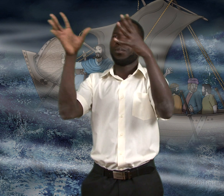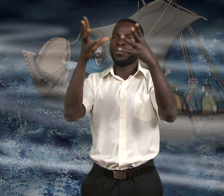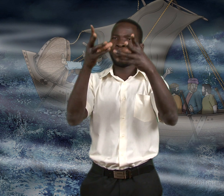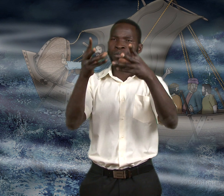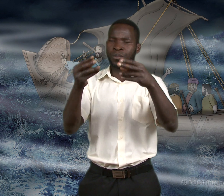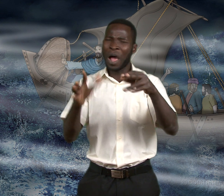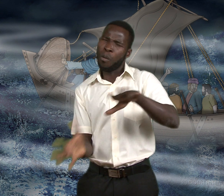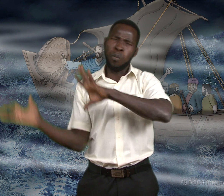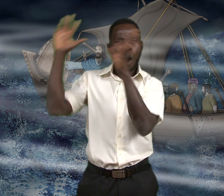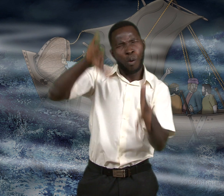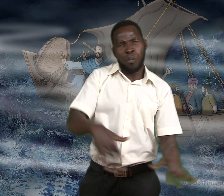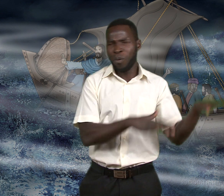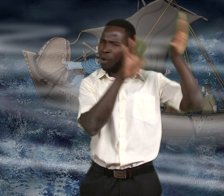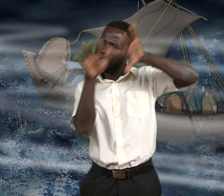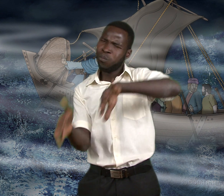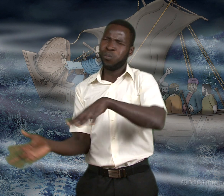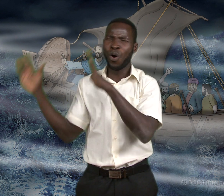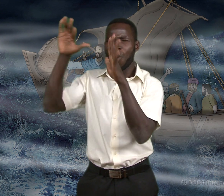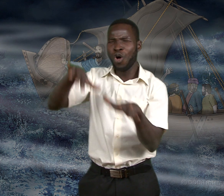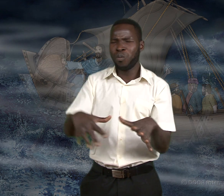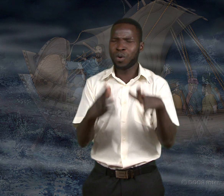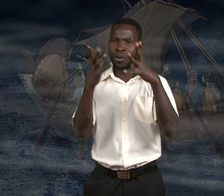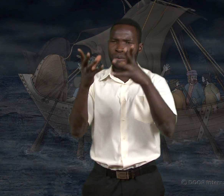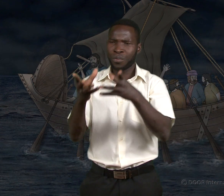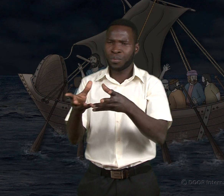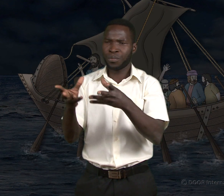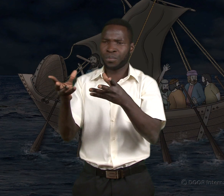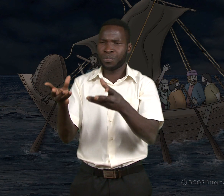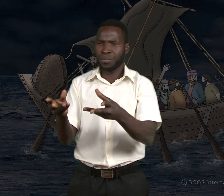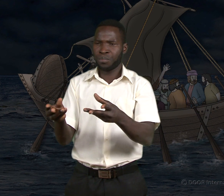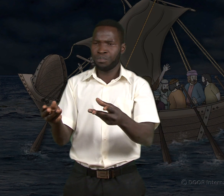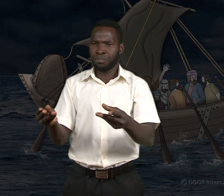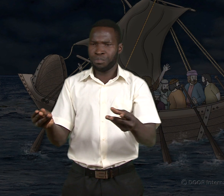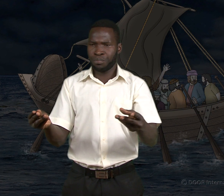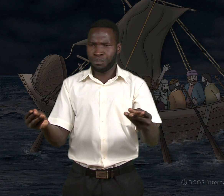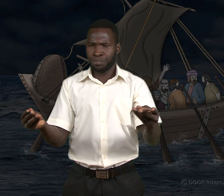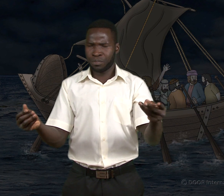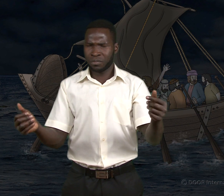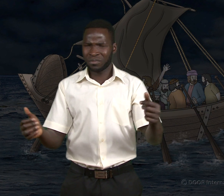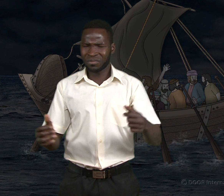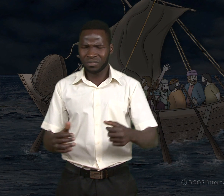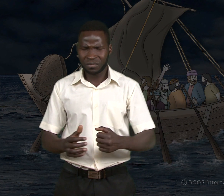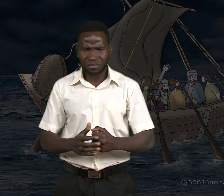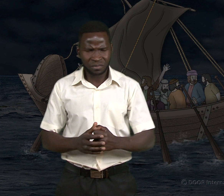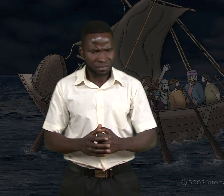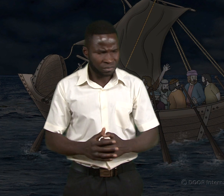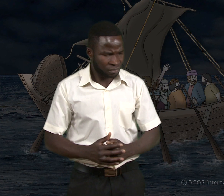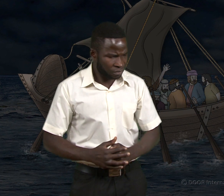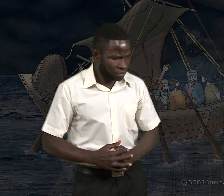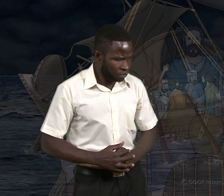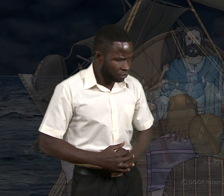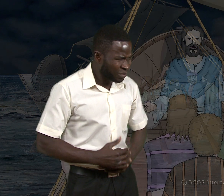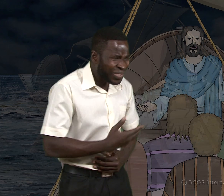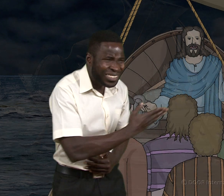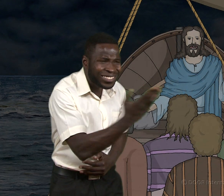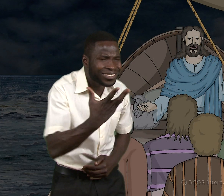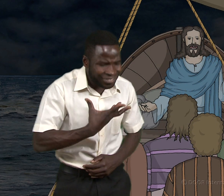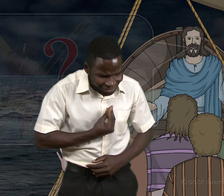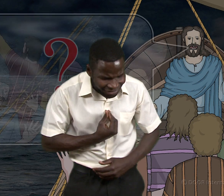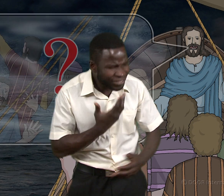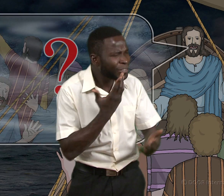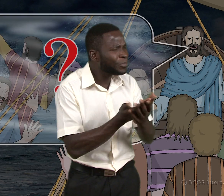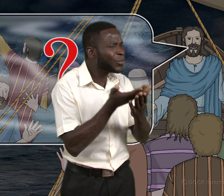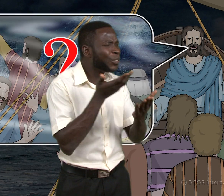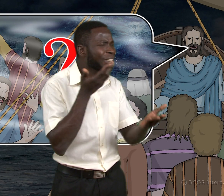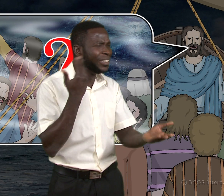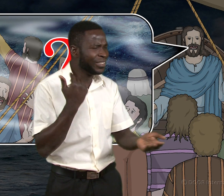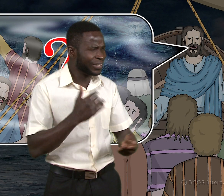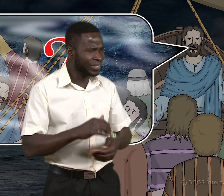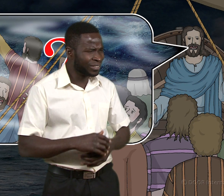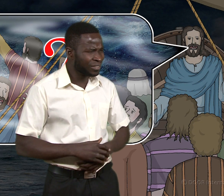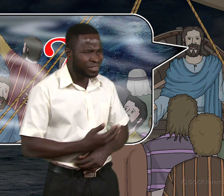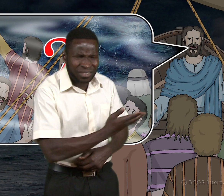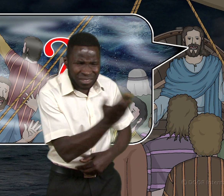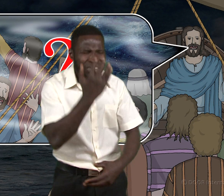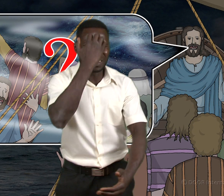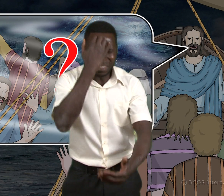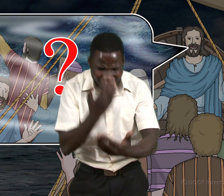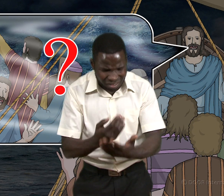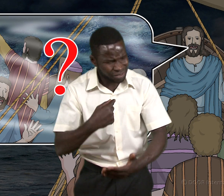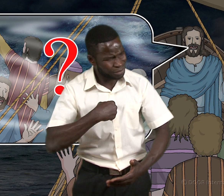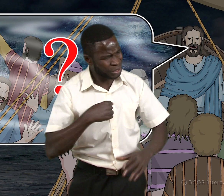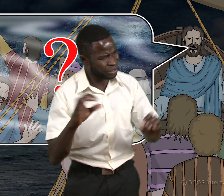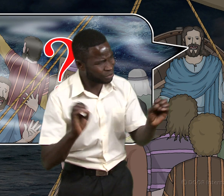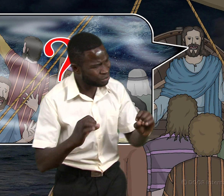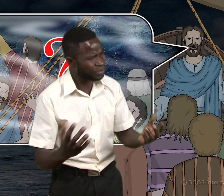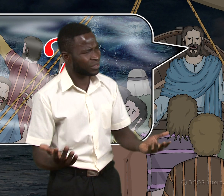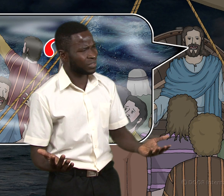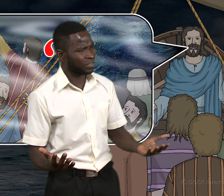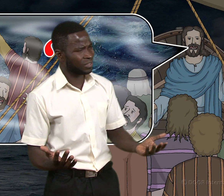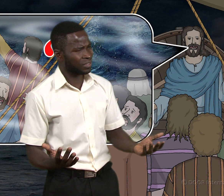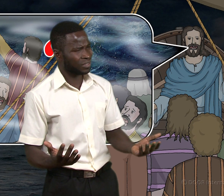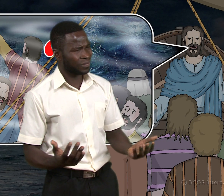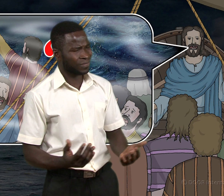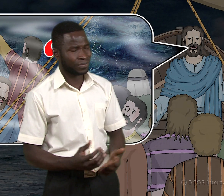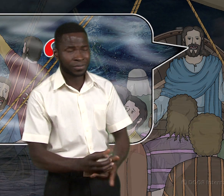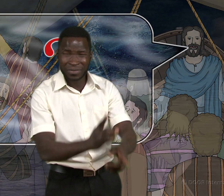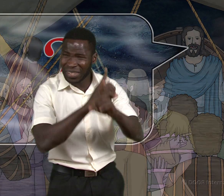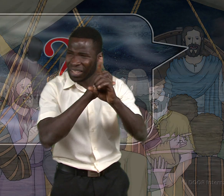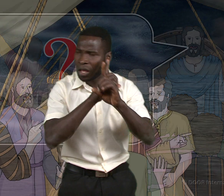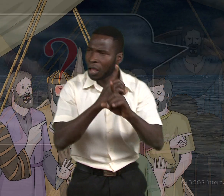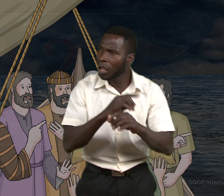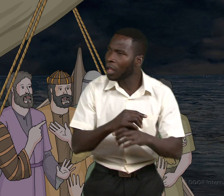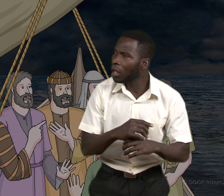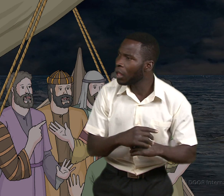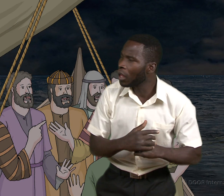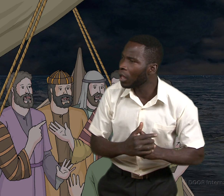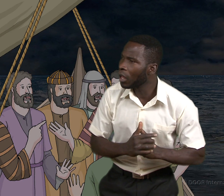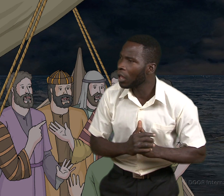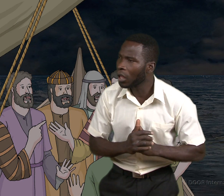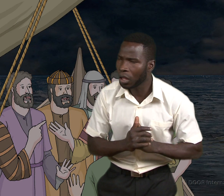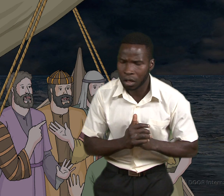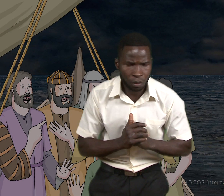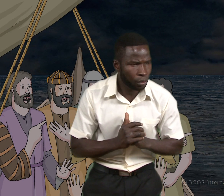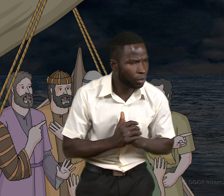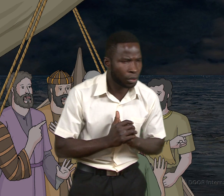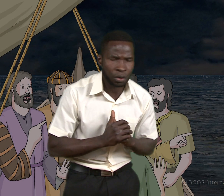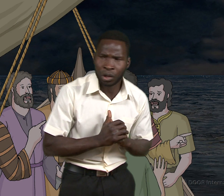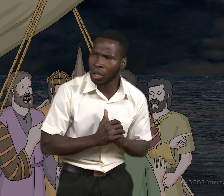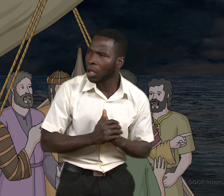And the wind died down, and it was perfectly calm. “Why are you so afraid?” He asked. “Do you still have no faith?”